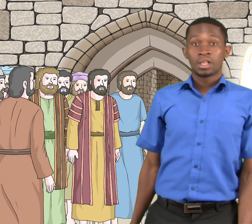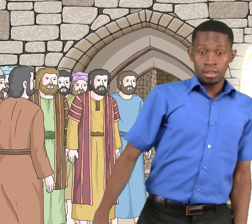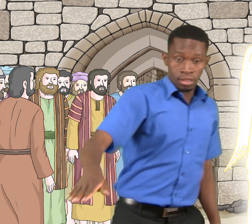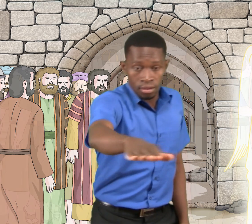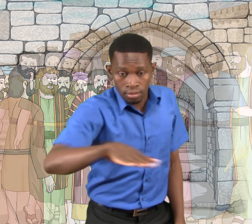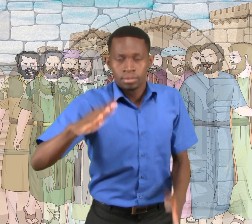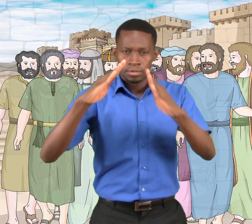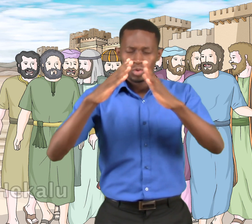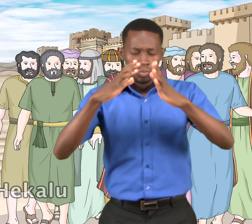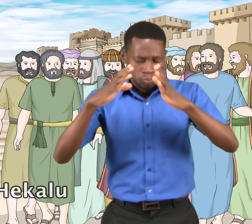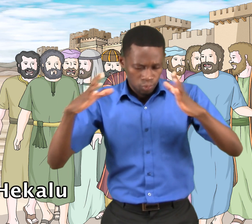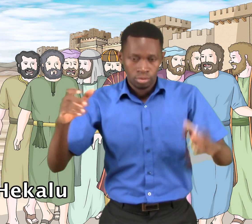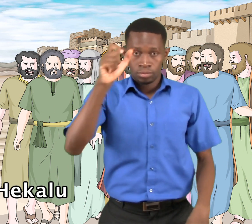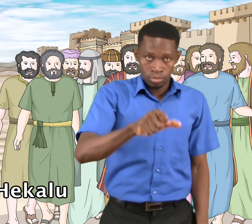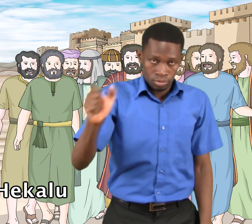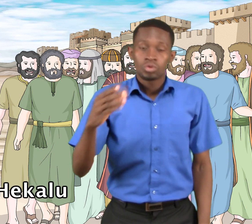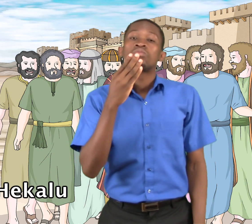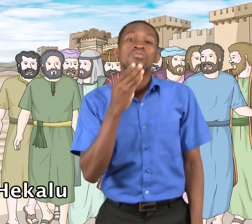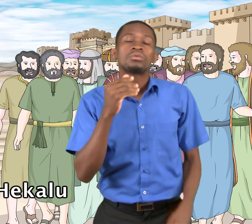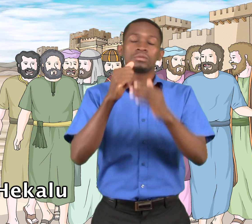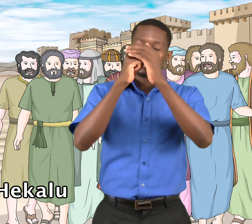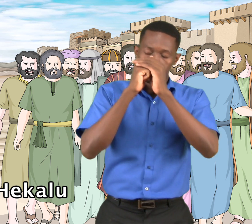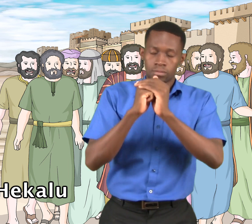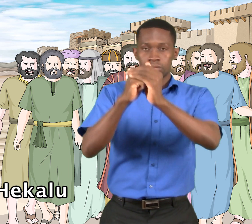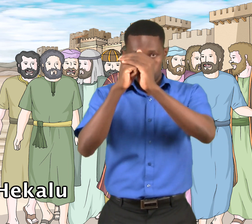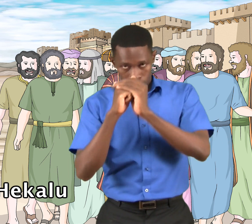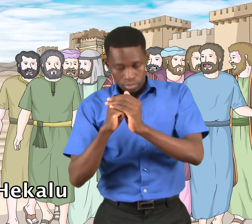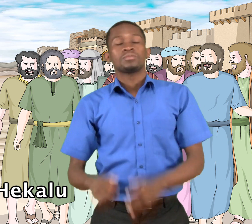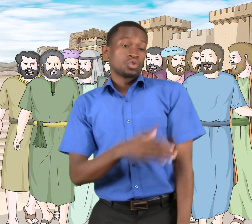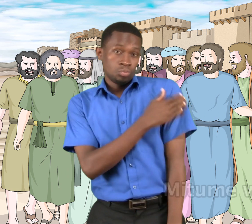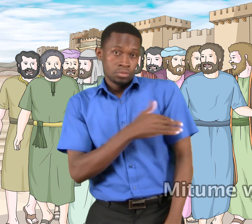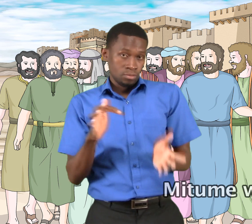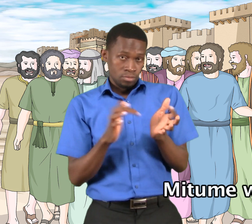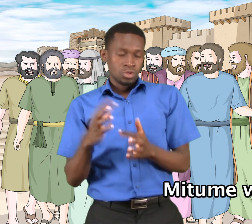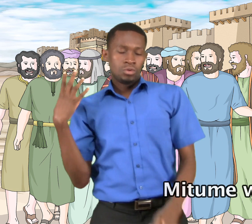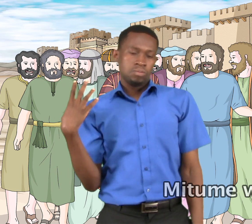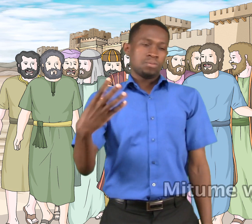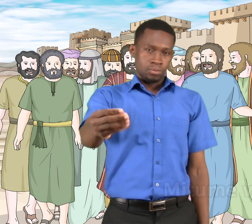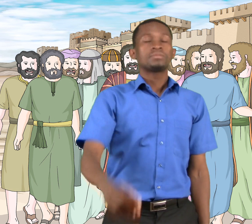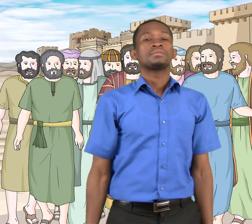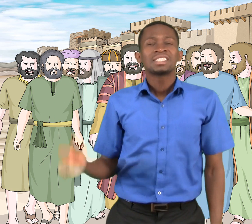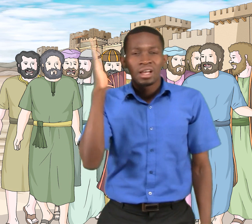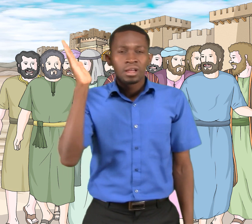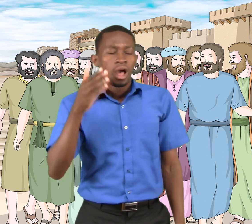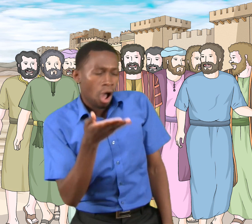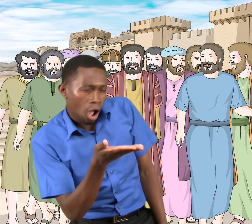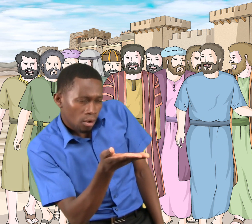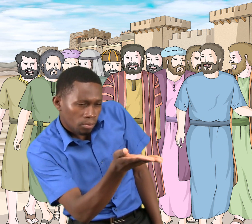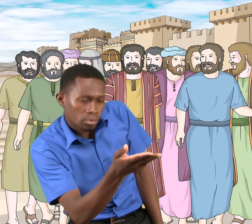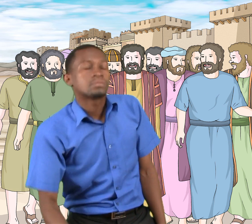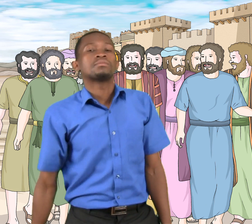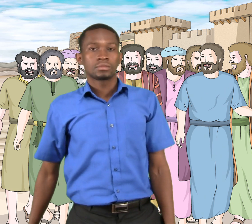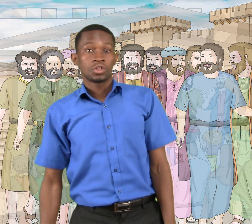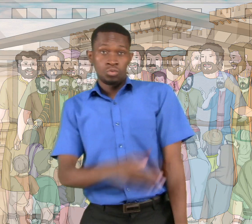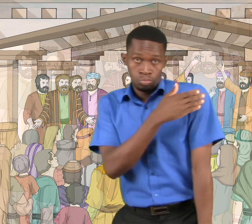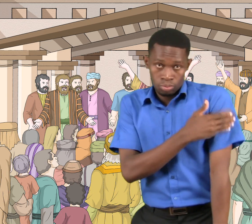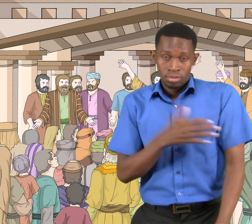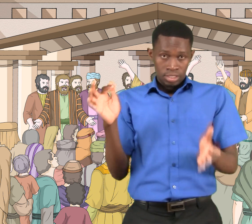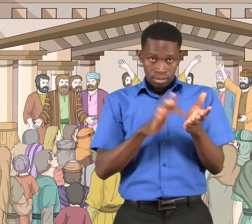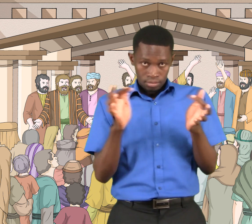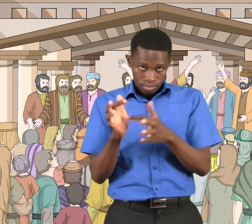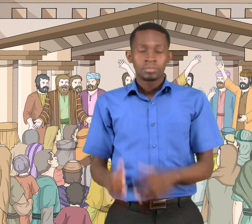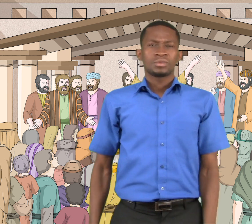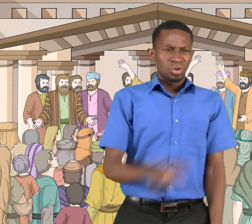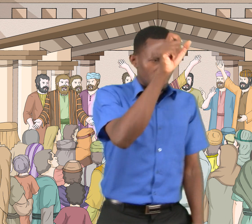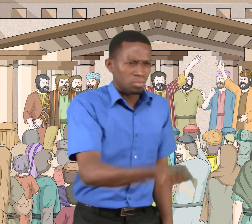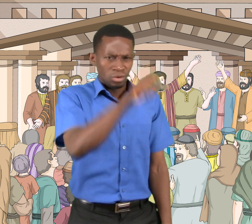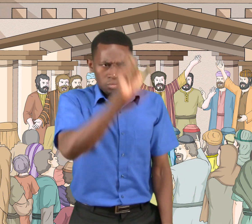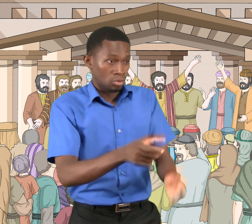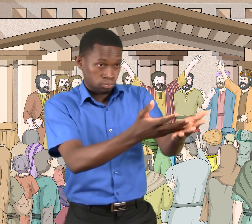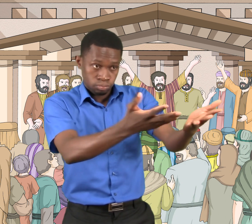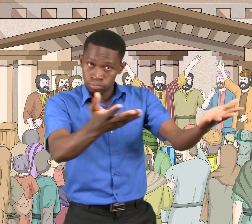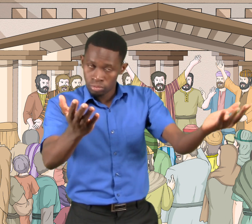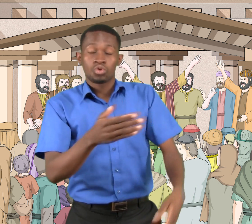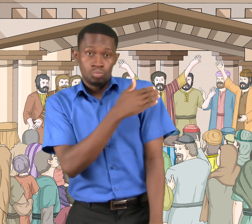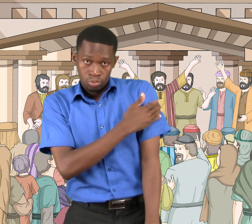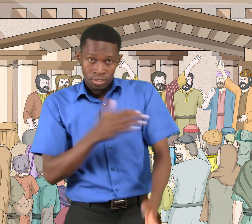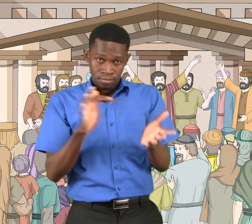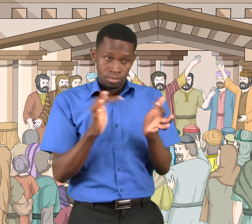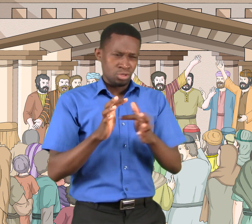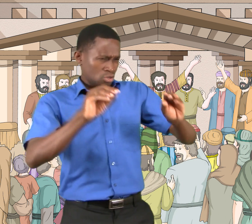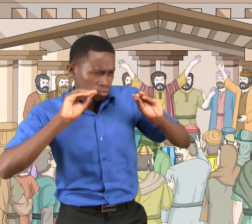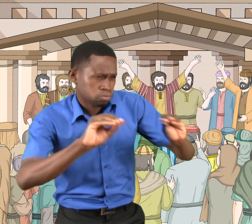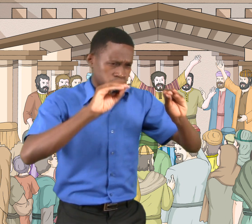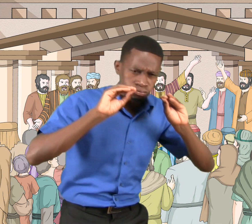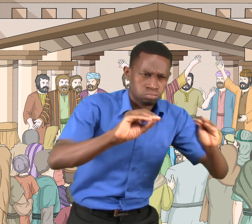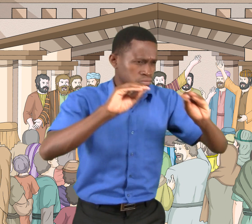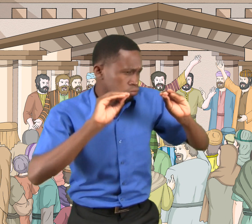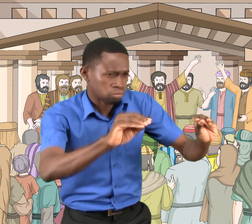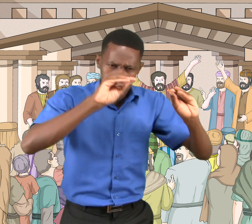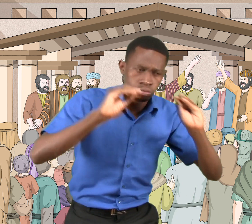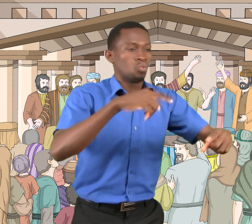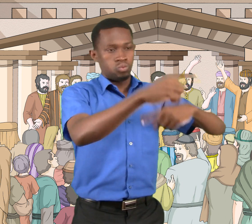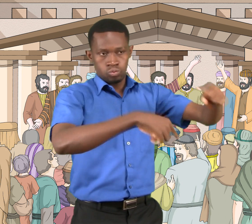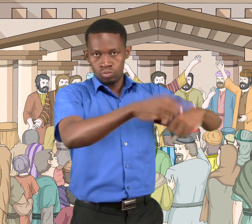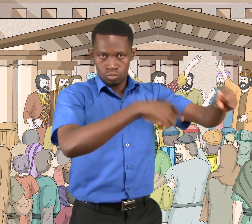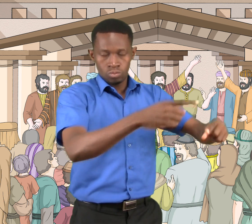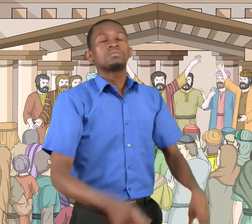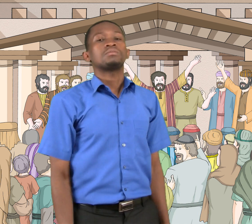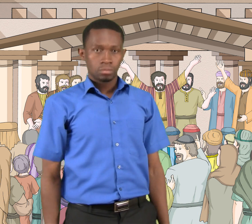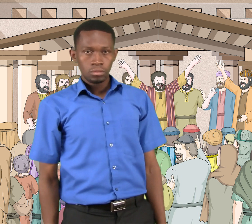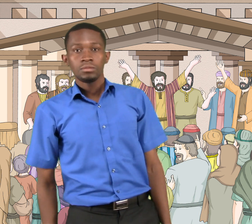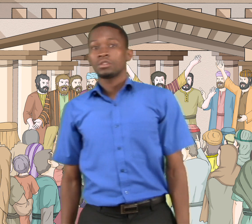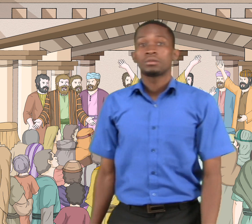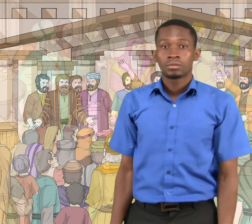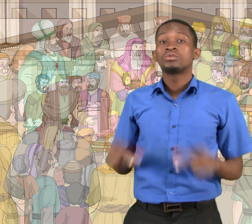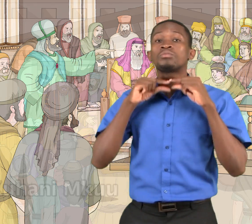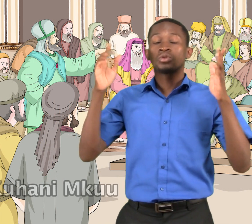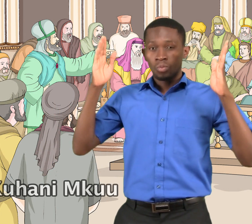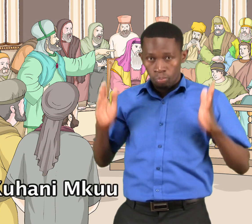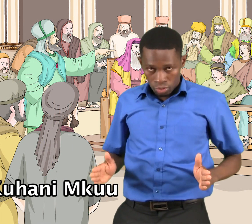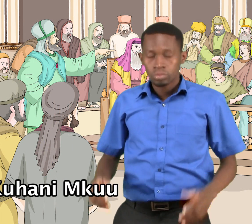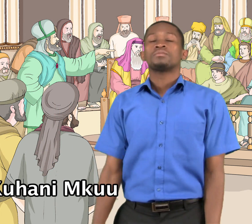At daybreak the apostles entered the temple courts as they had been told and began to teach the people.